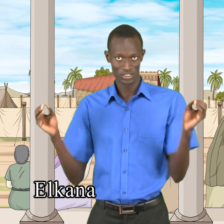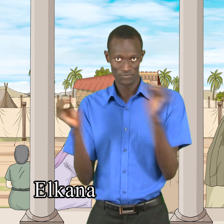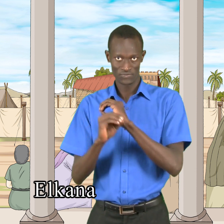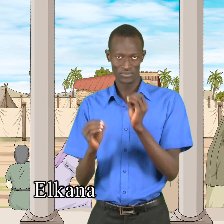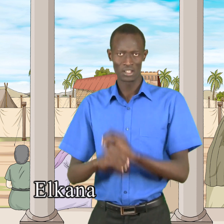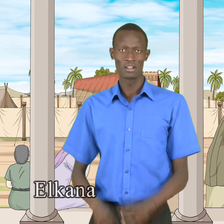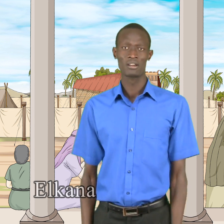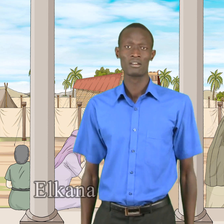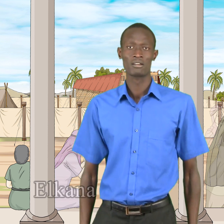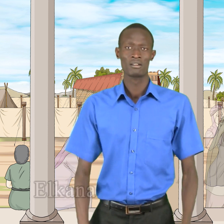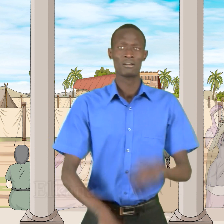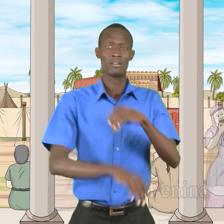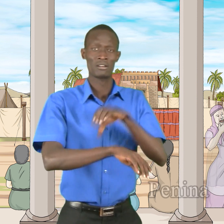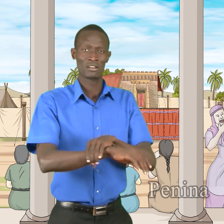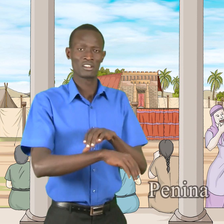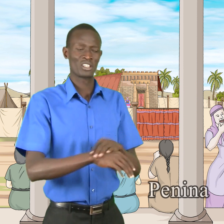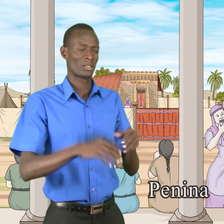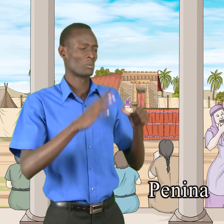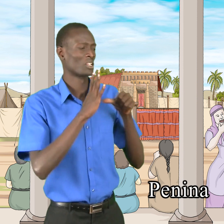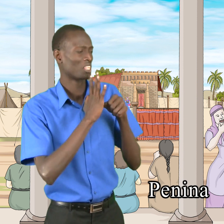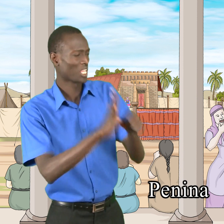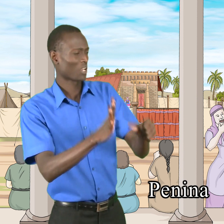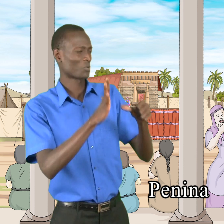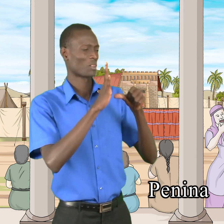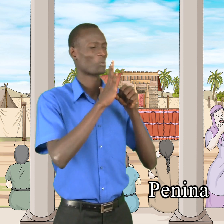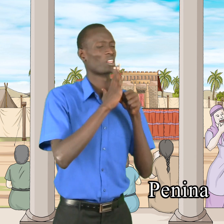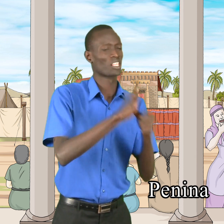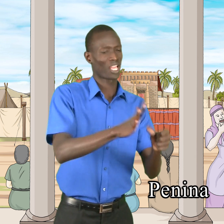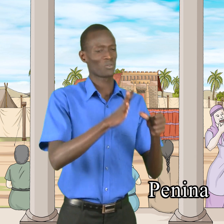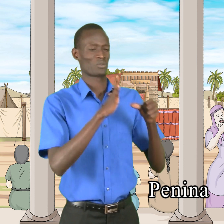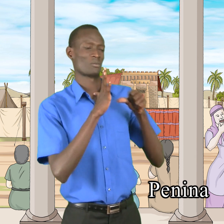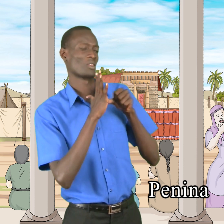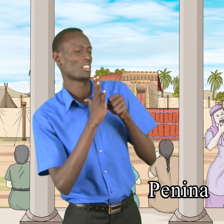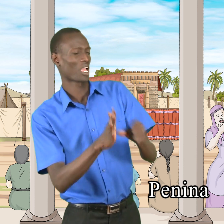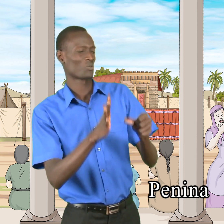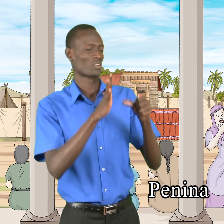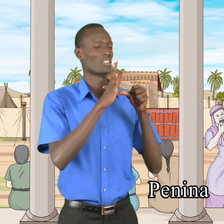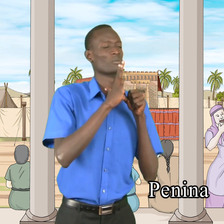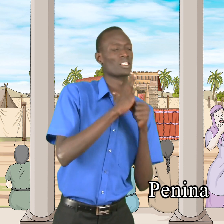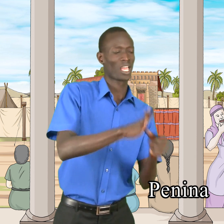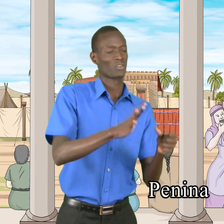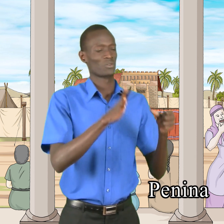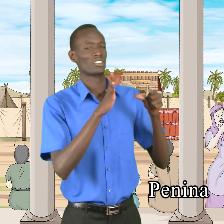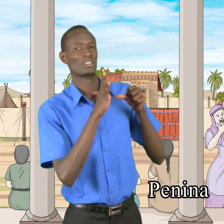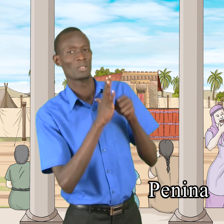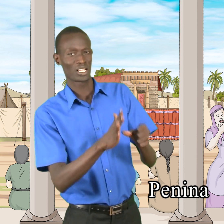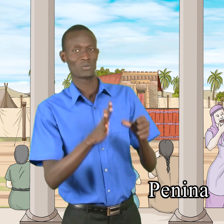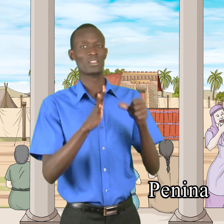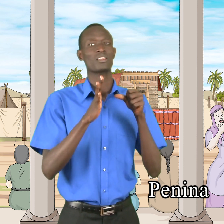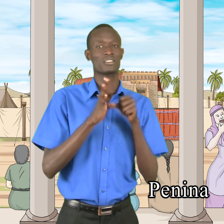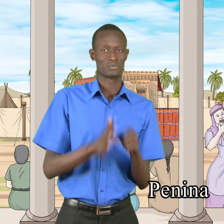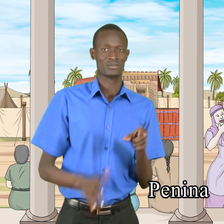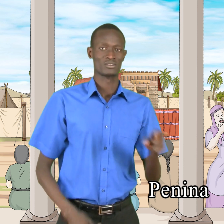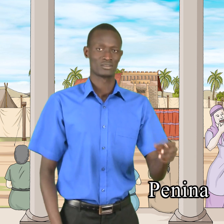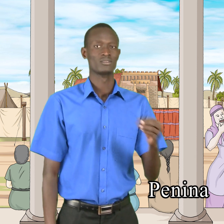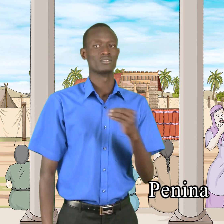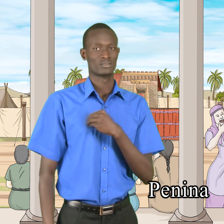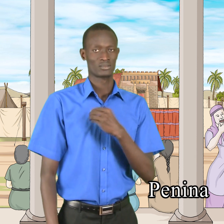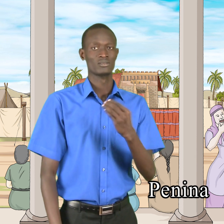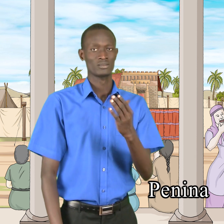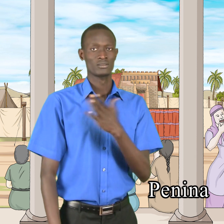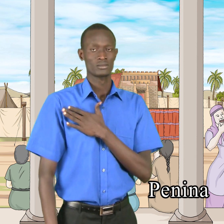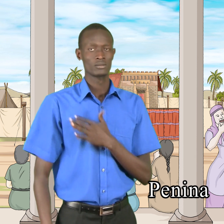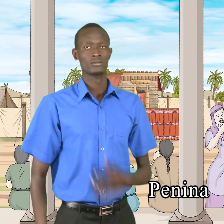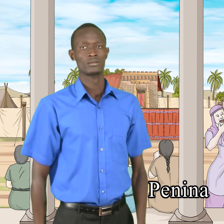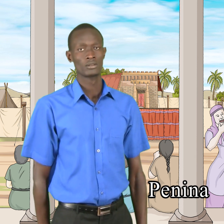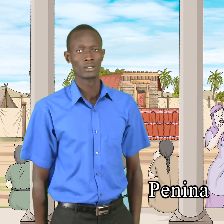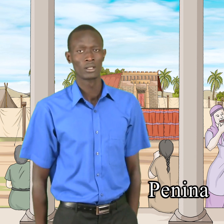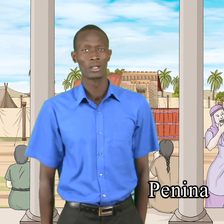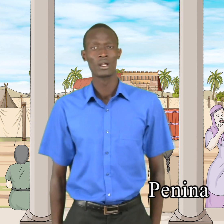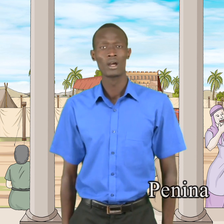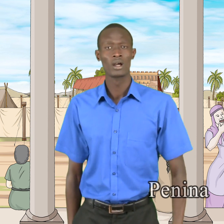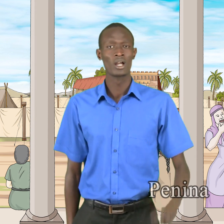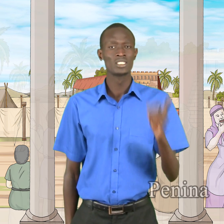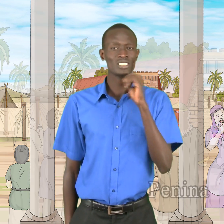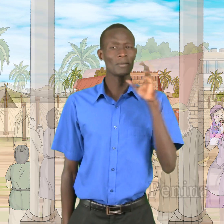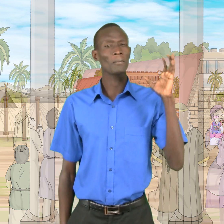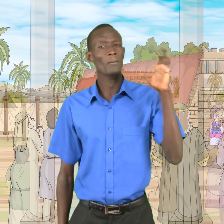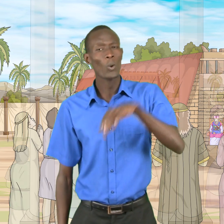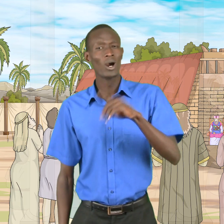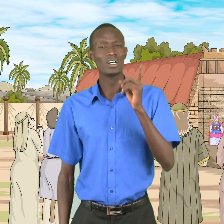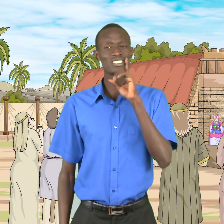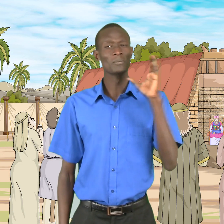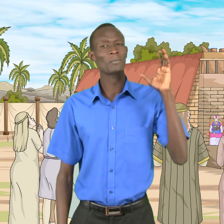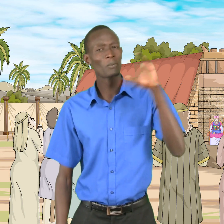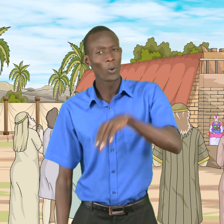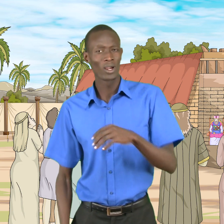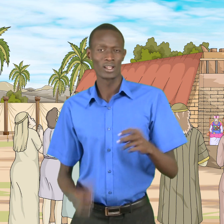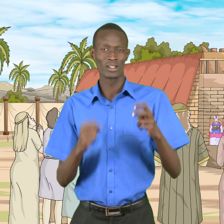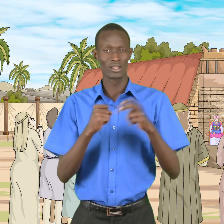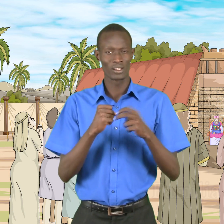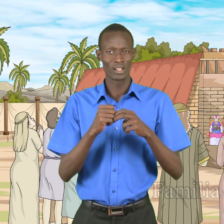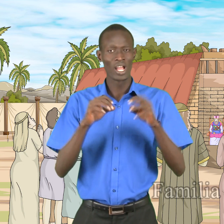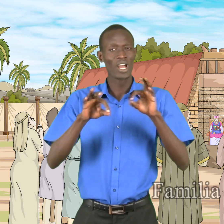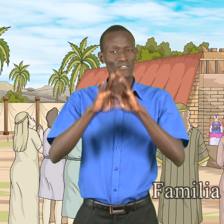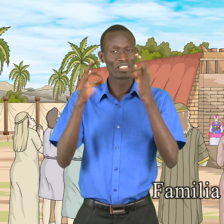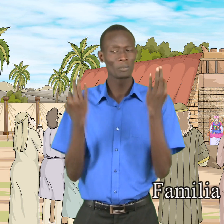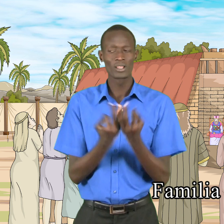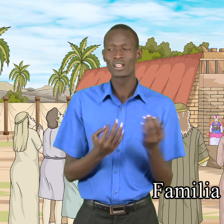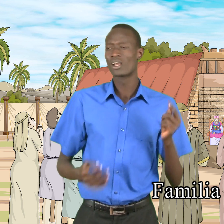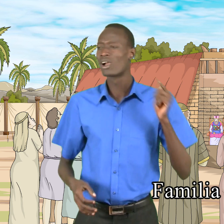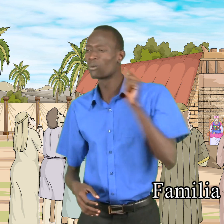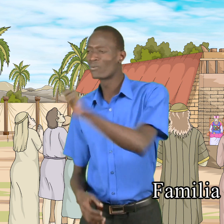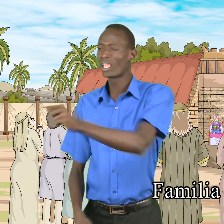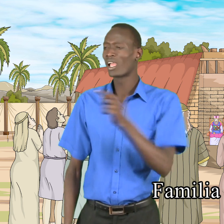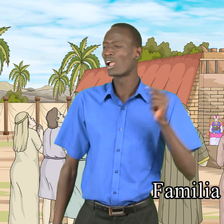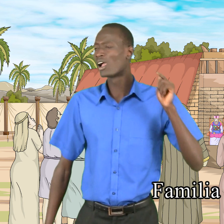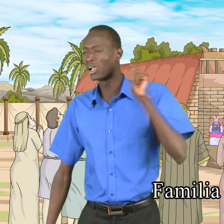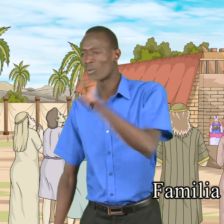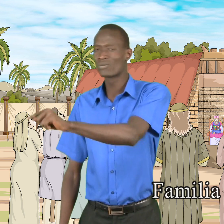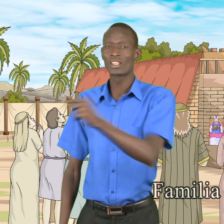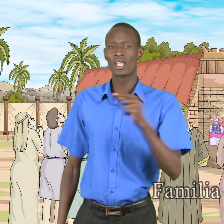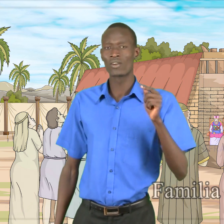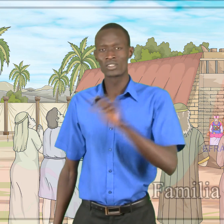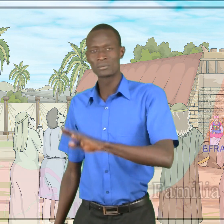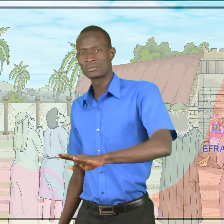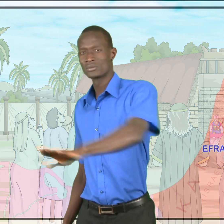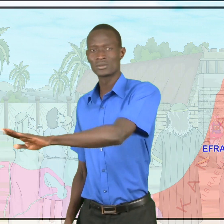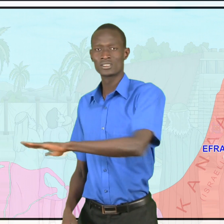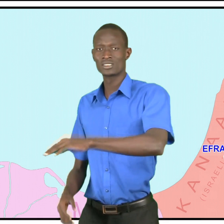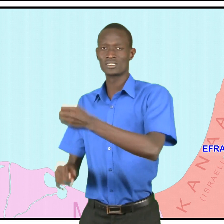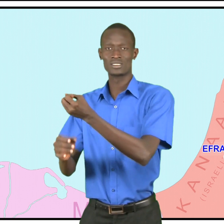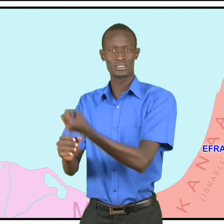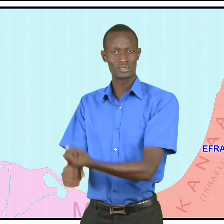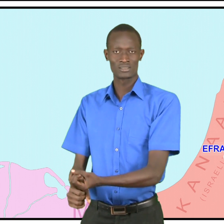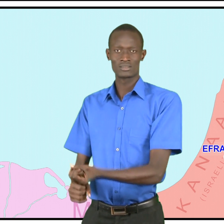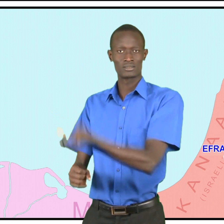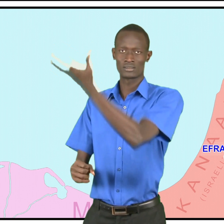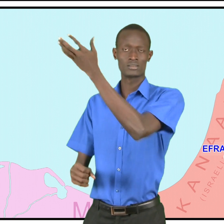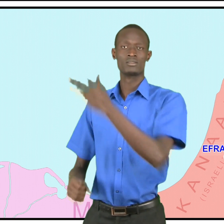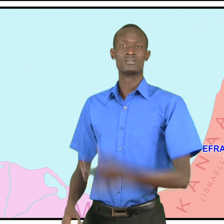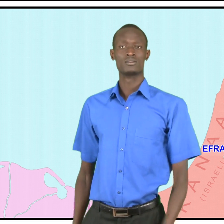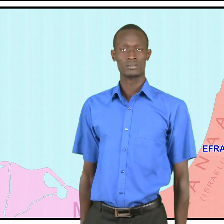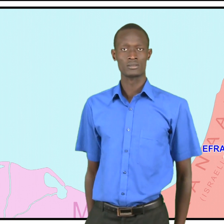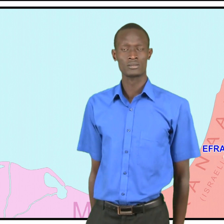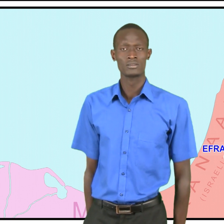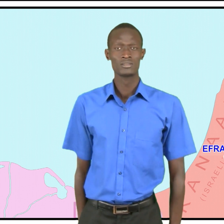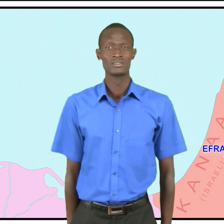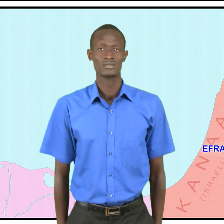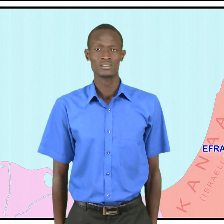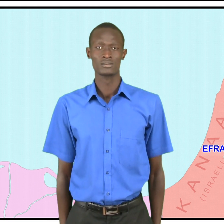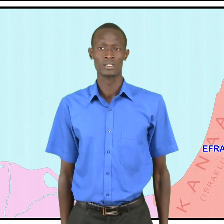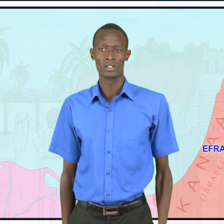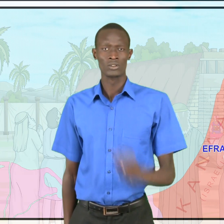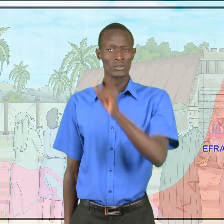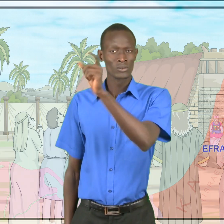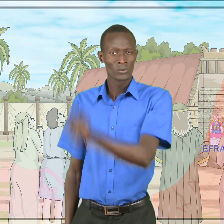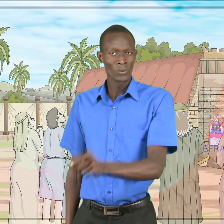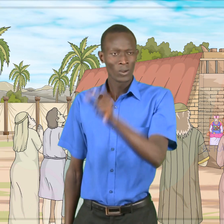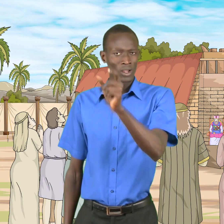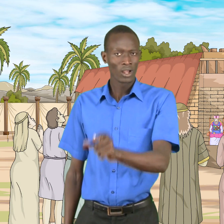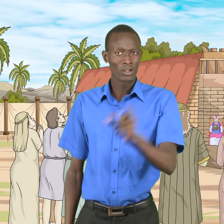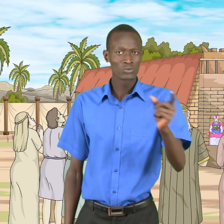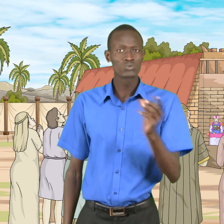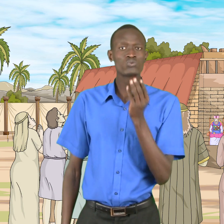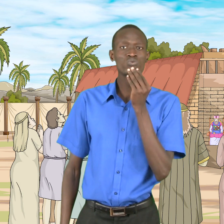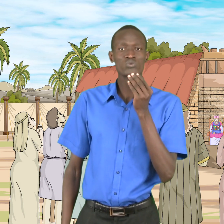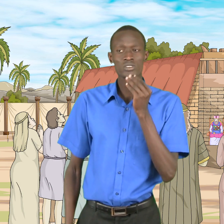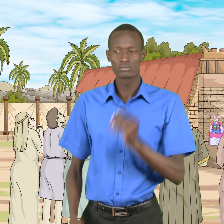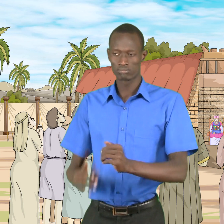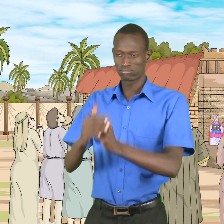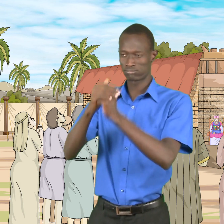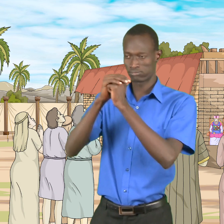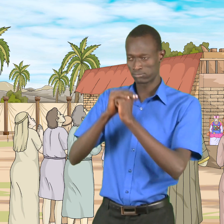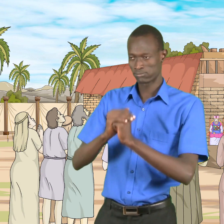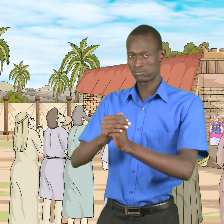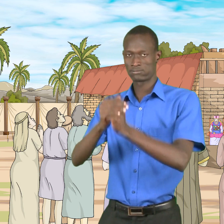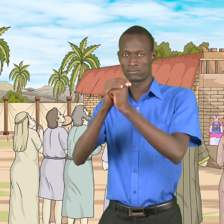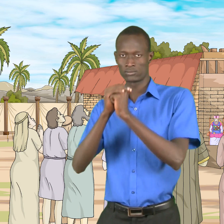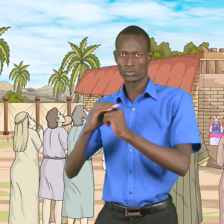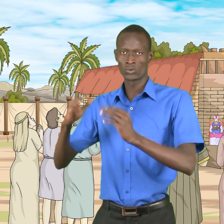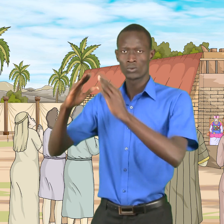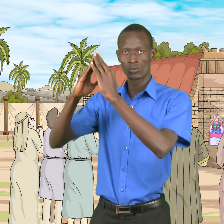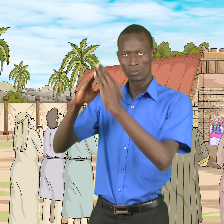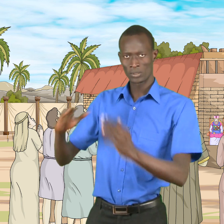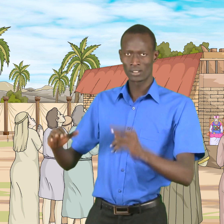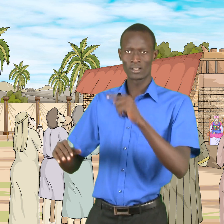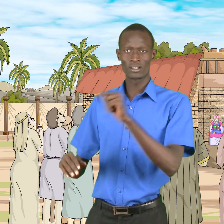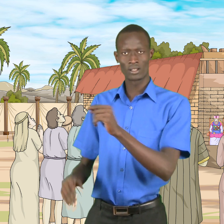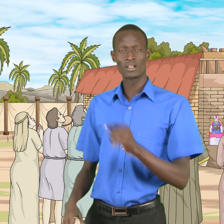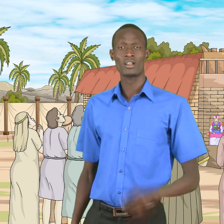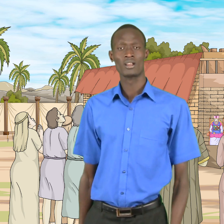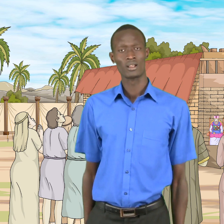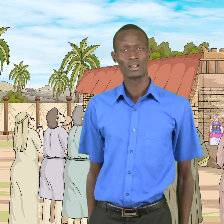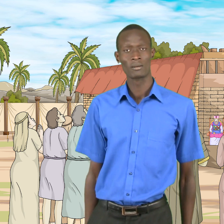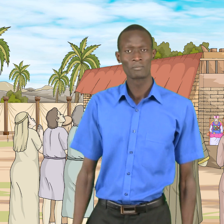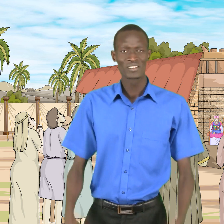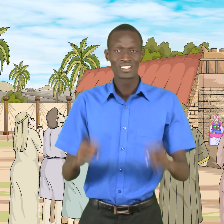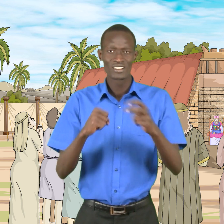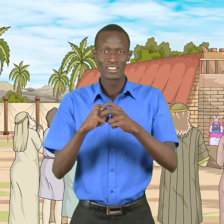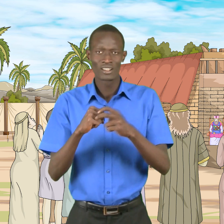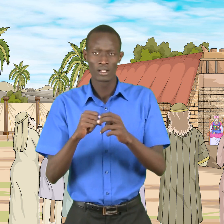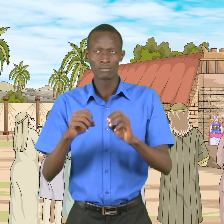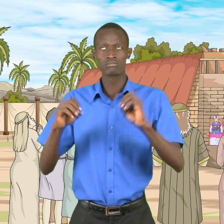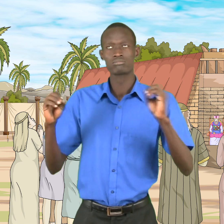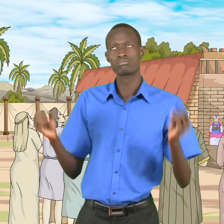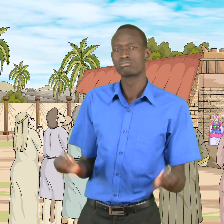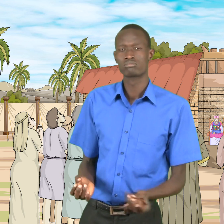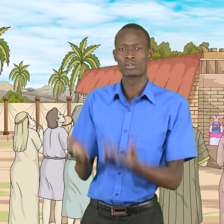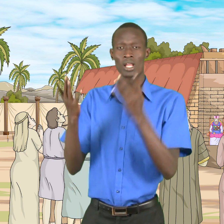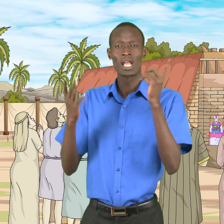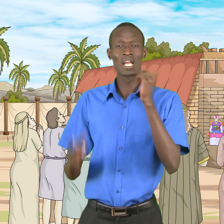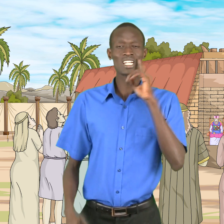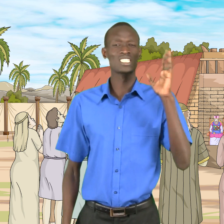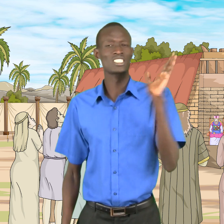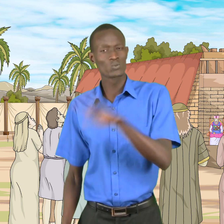Because the LORD had closed Hannah’s womb, her rival would provoke her and taunt her viciously.